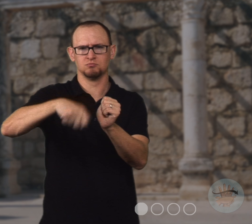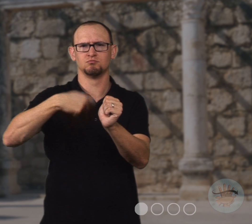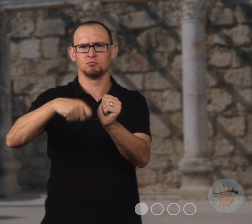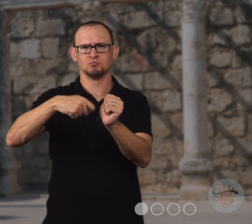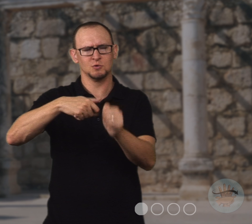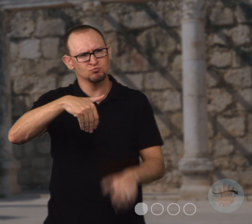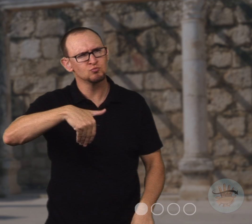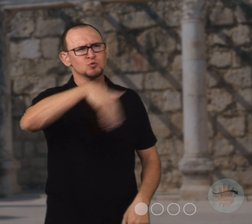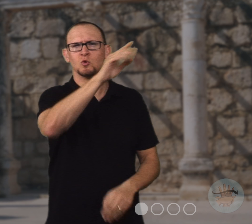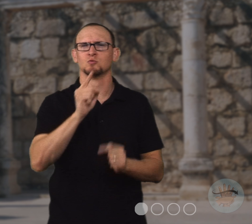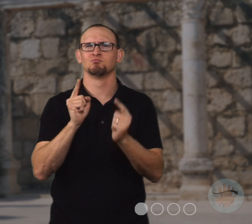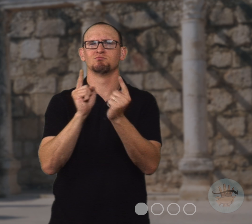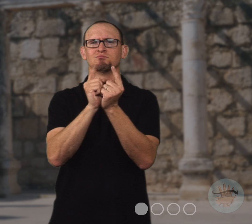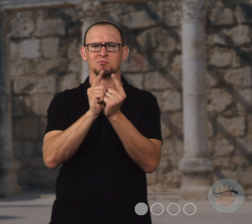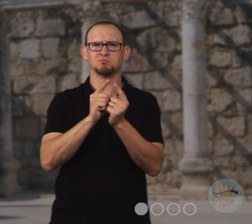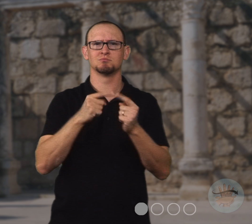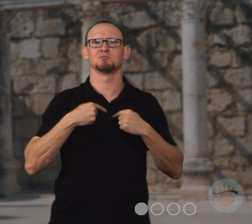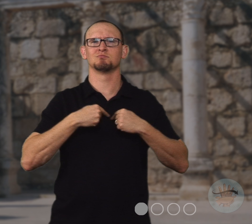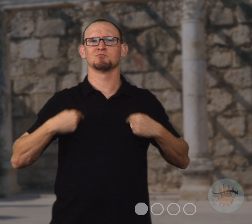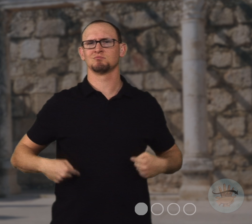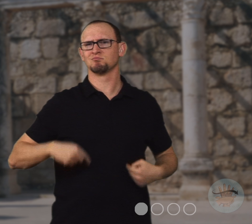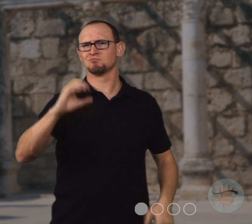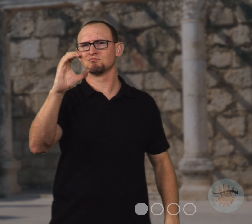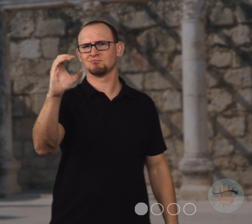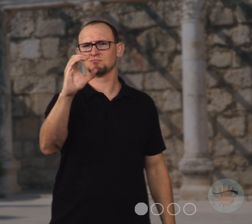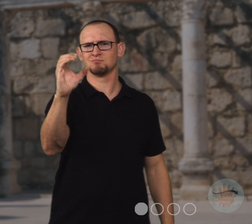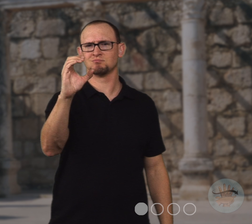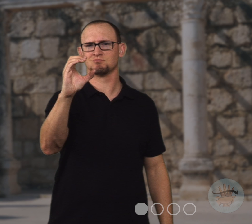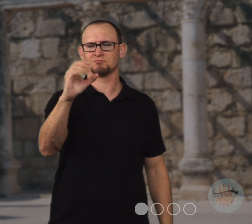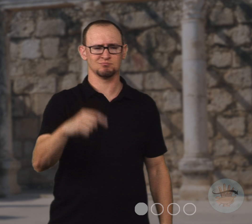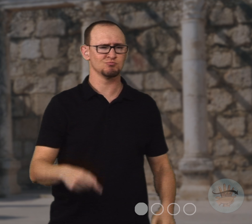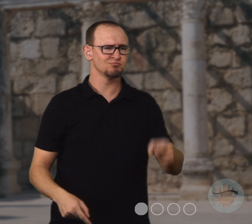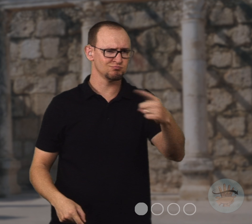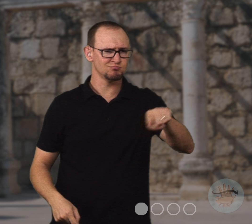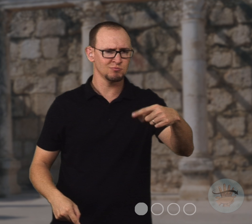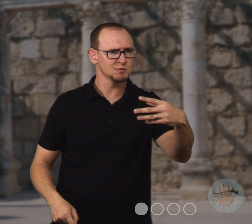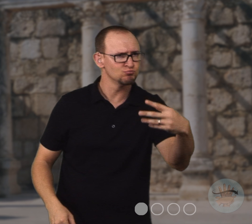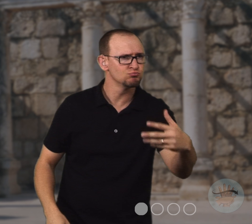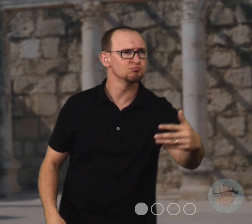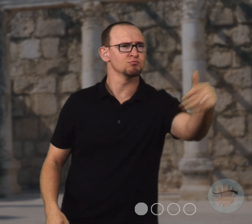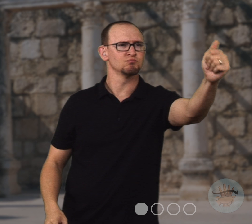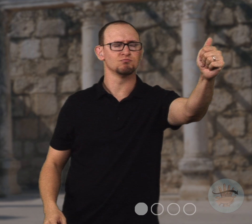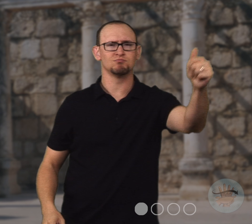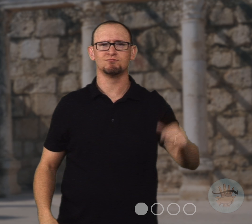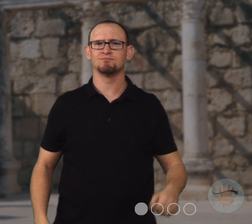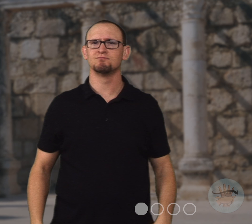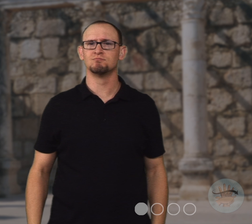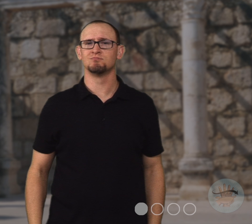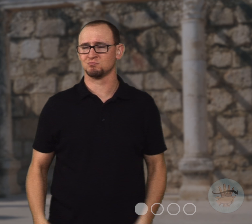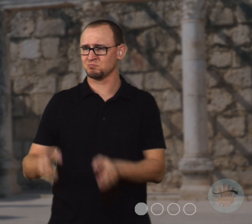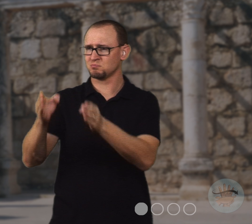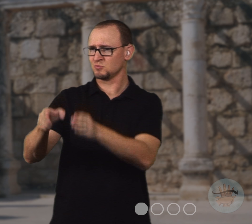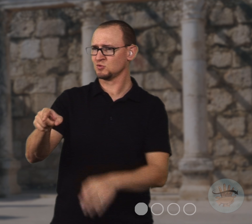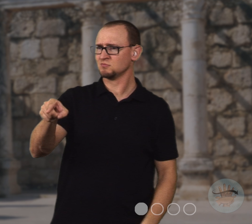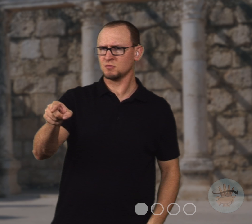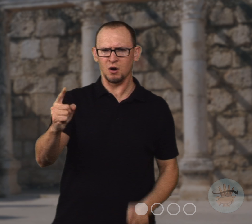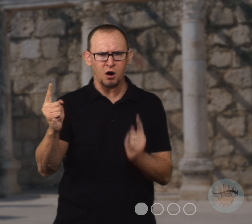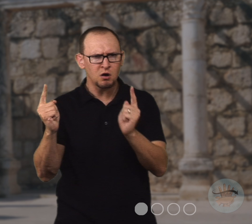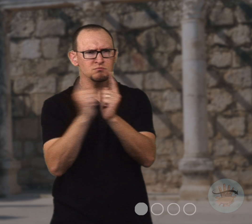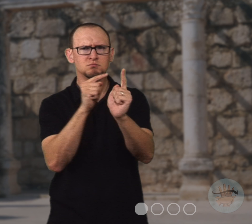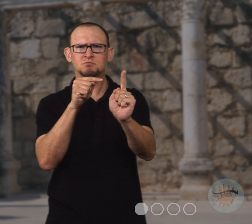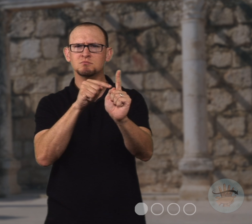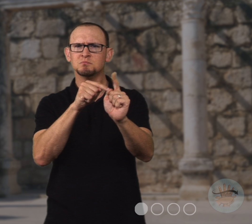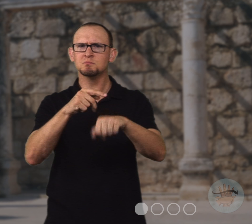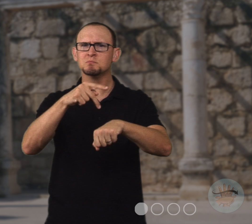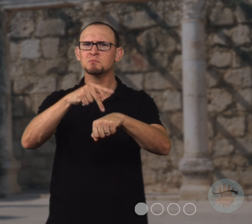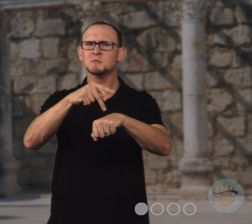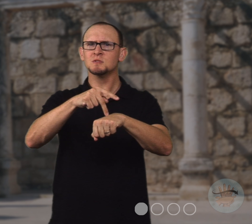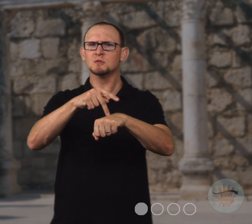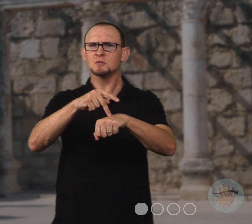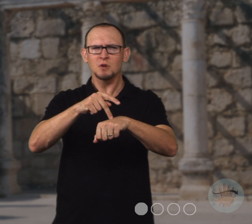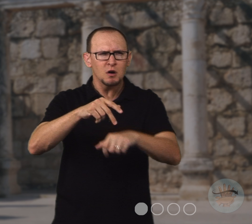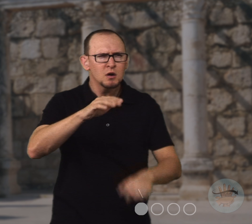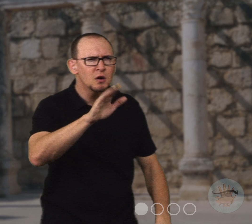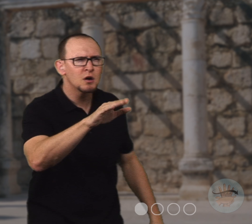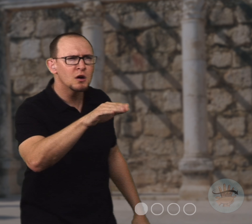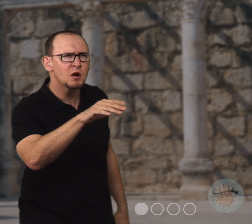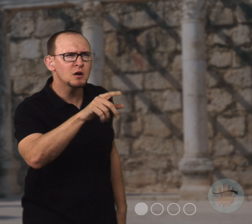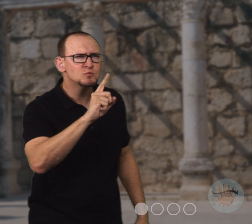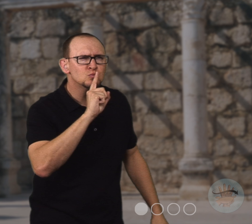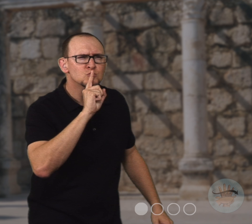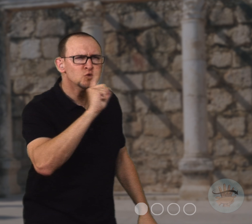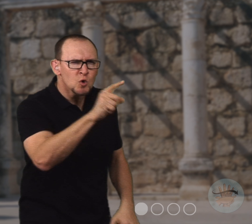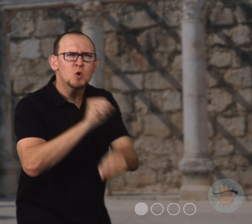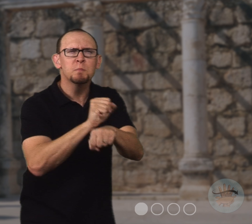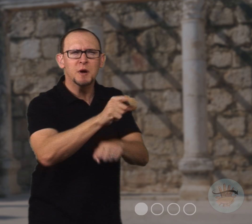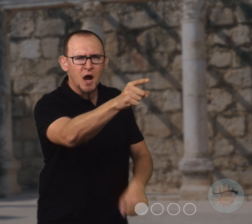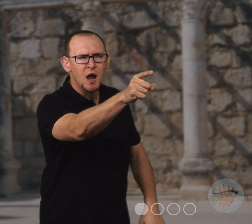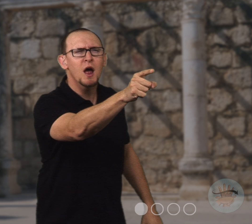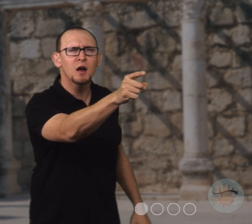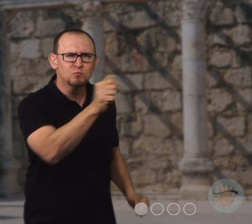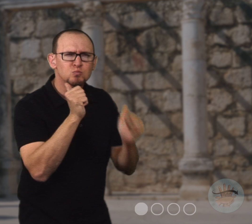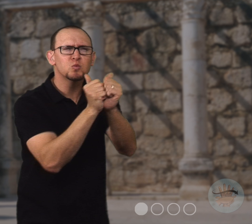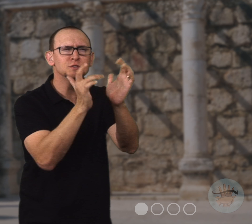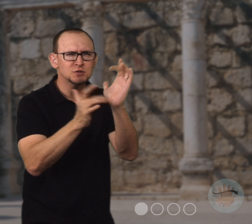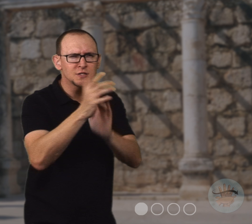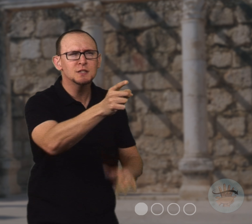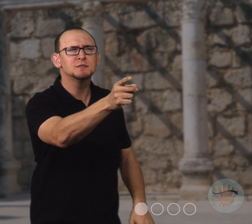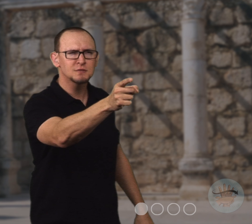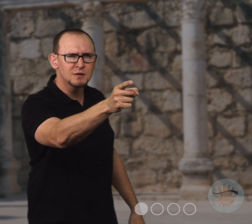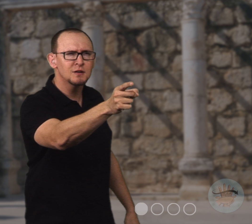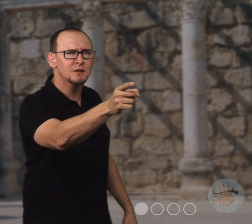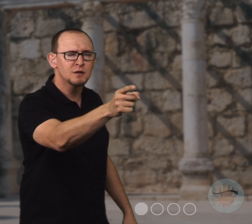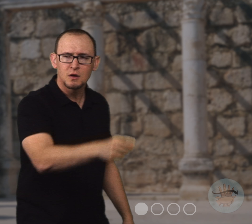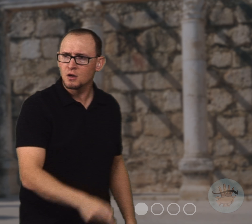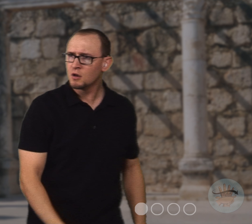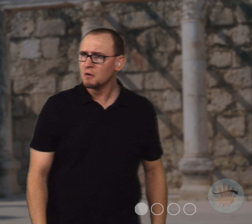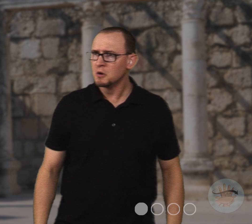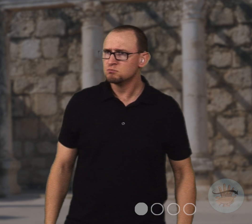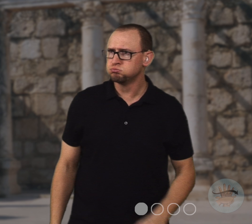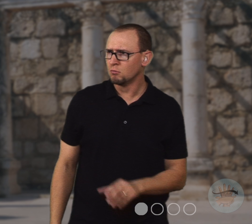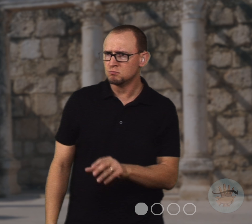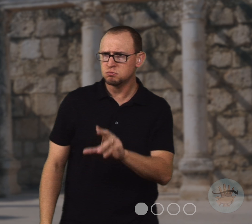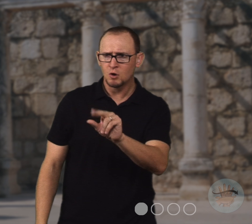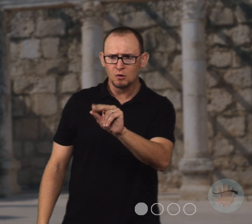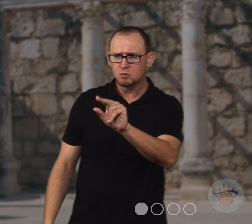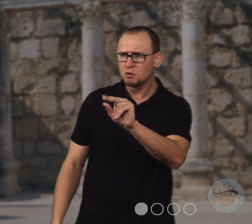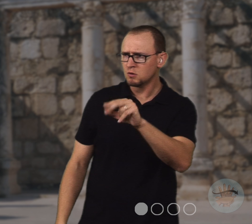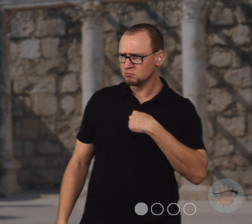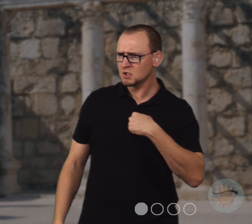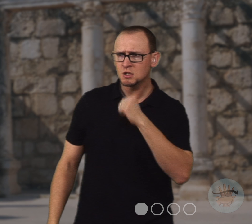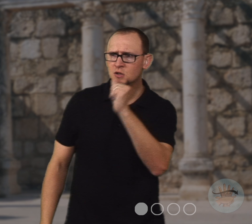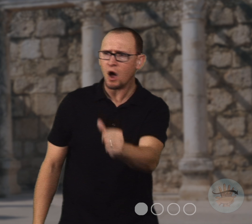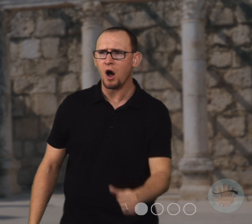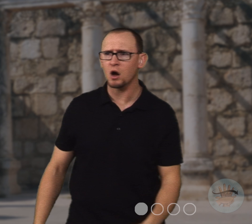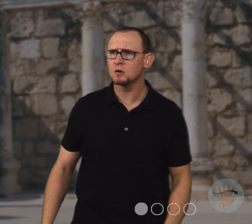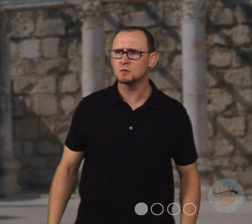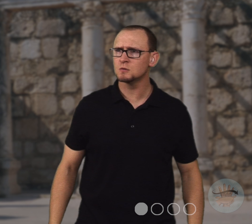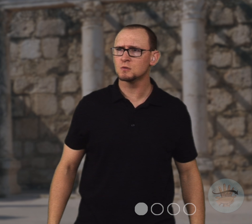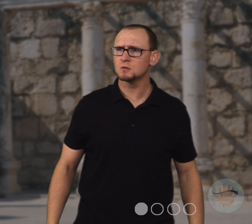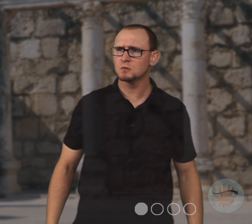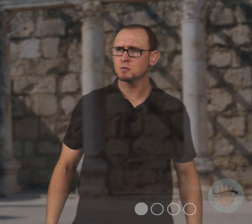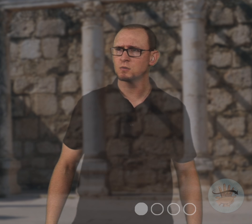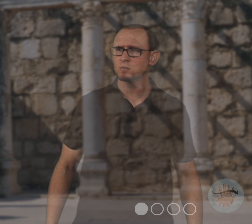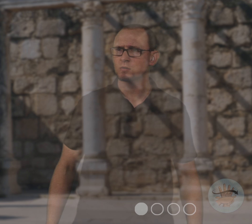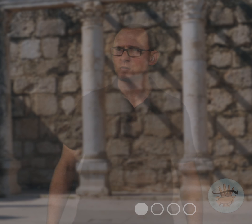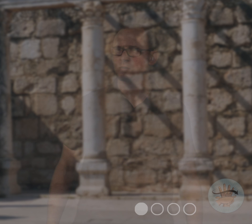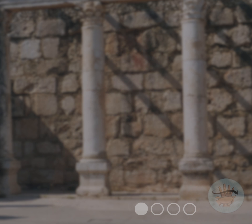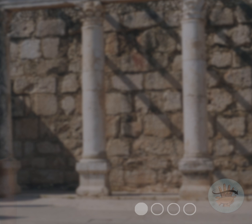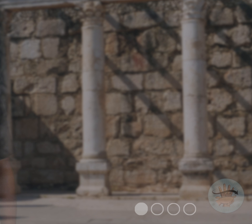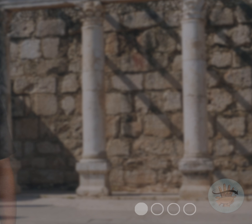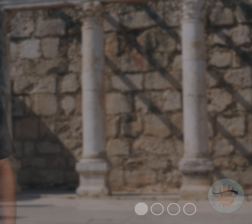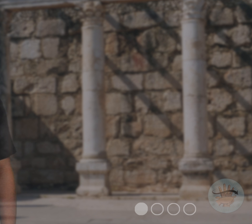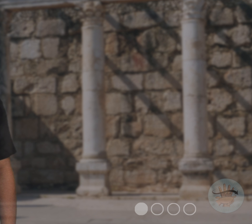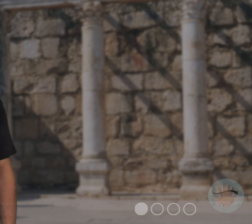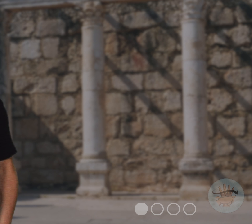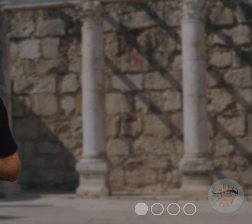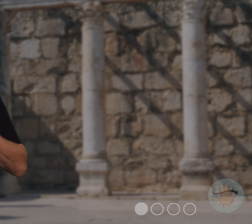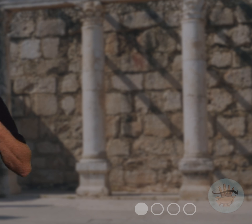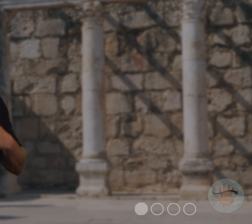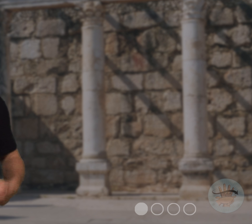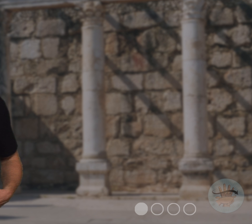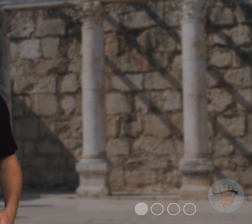Jesus replied, “If I said something wrong, testify as to what was wrong. But if I spoke correctly, why did you strike Me?” Then Annas sent Him, still bound, to Caiaphas the high priest.